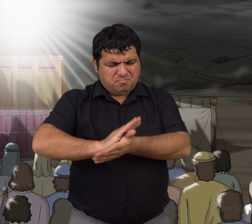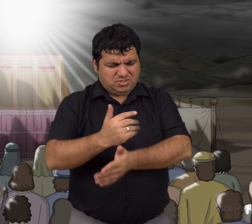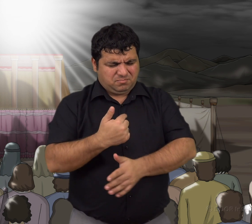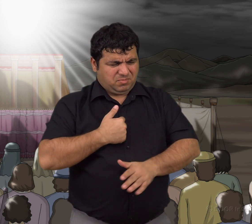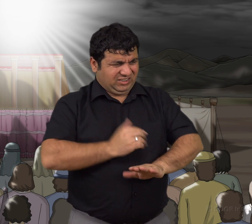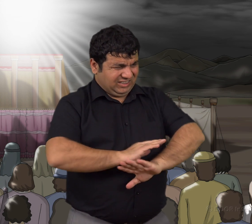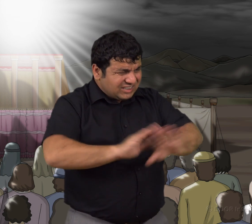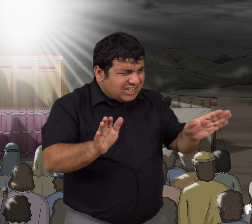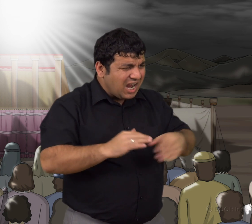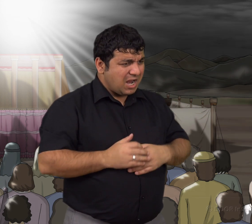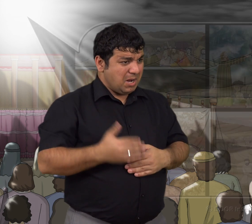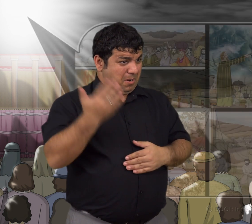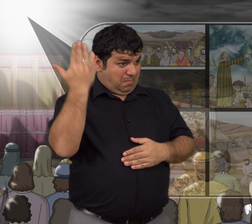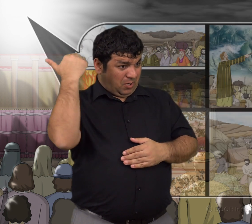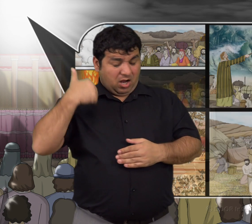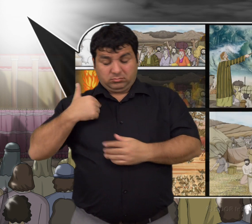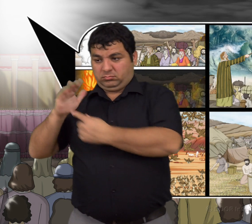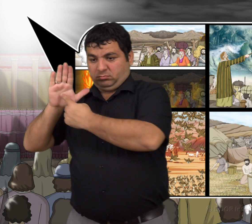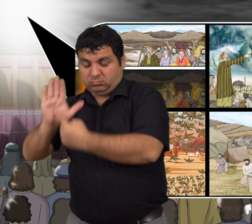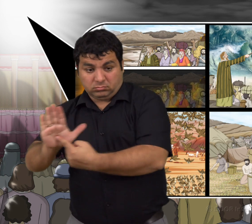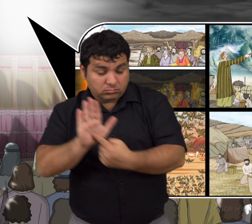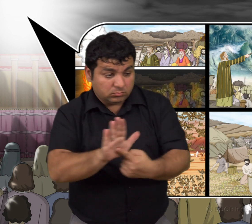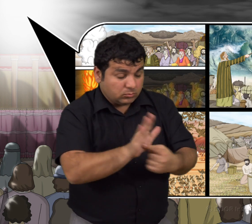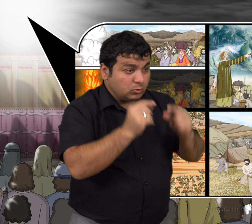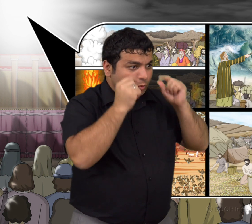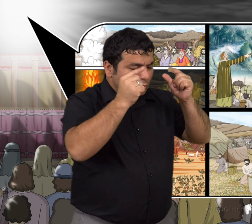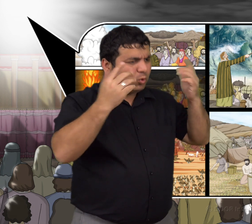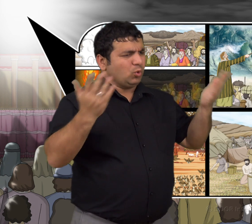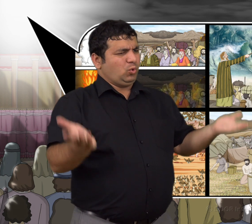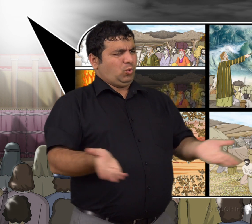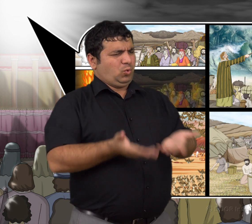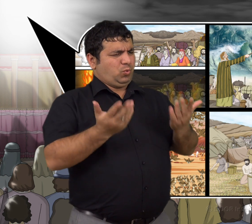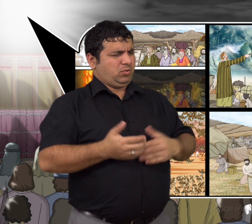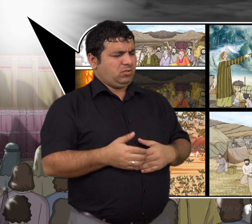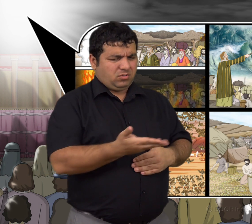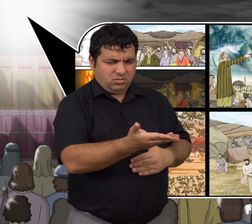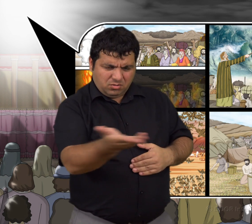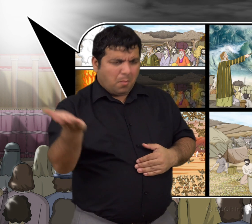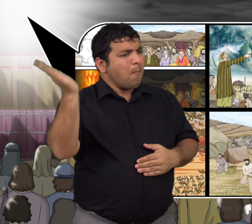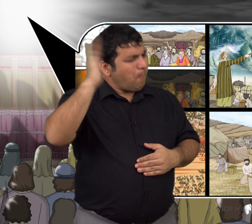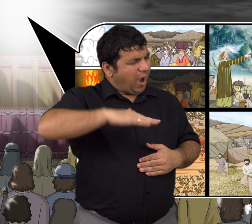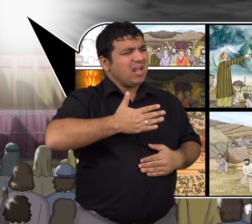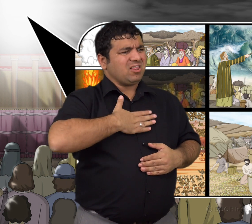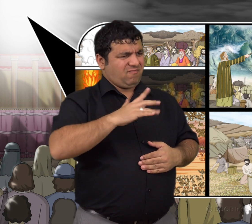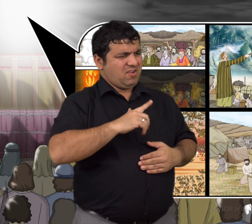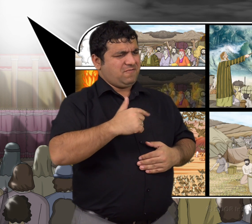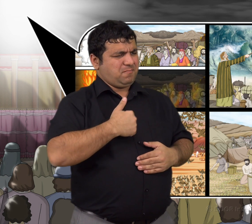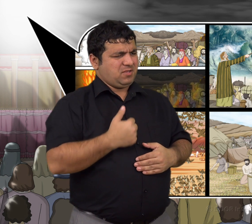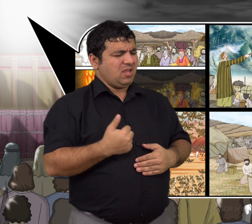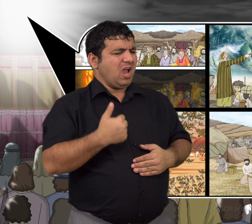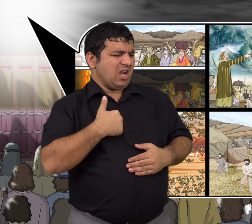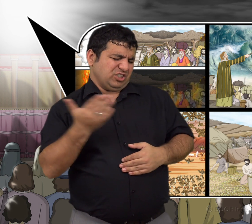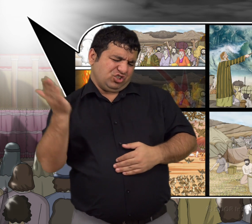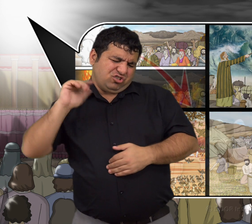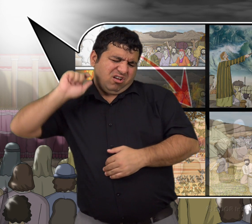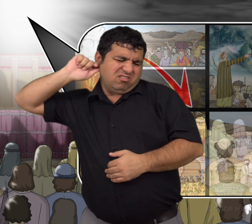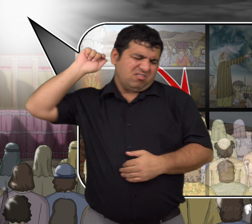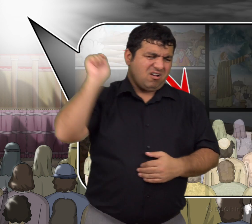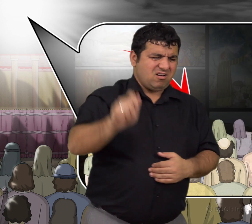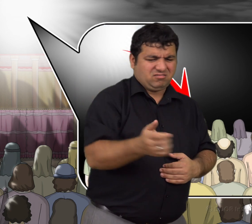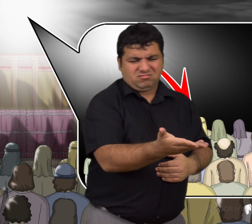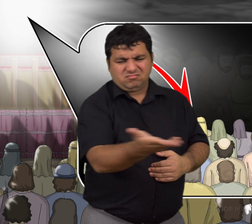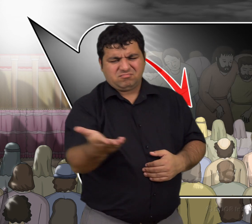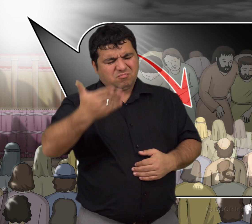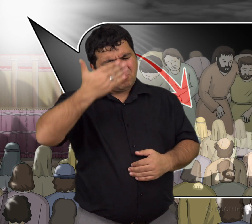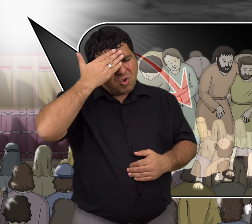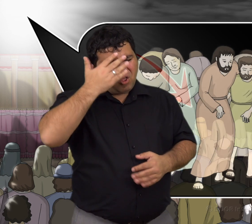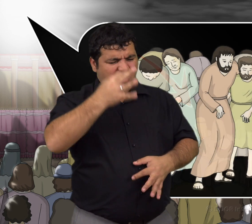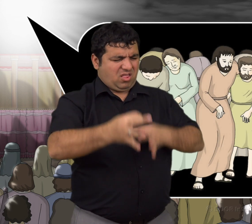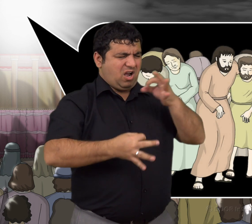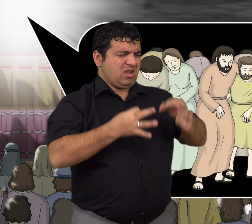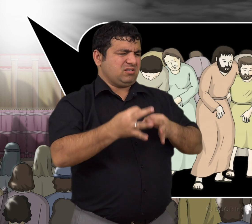How long will they refuse to believe in Me, despite all the signs I have performed among them?